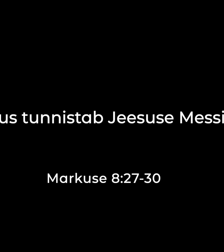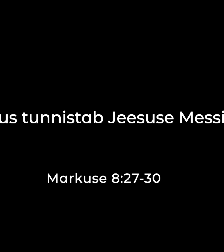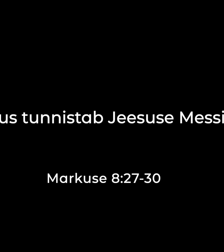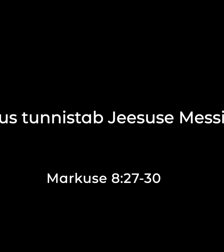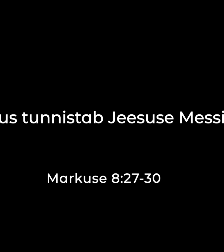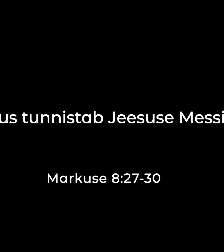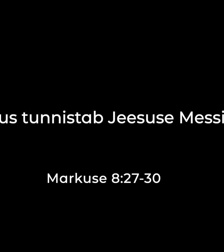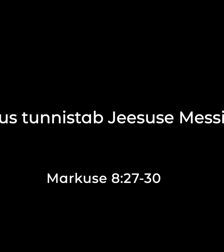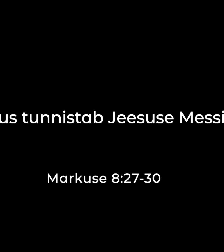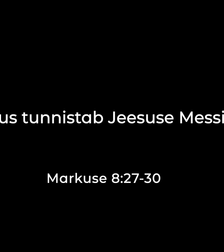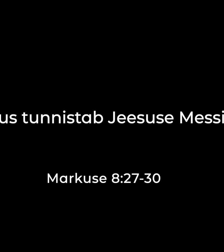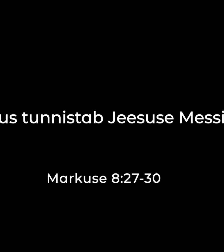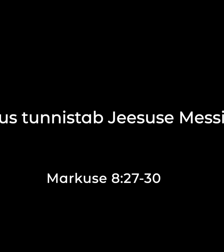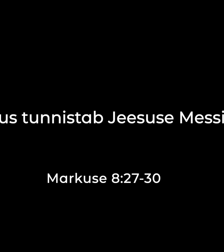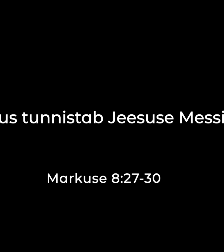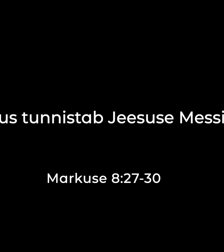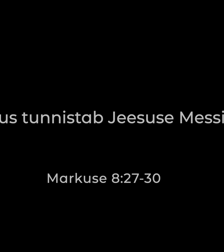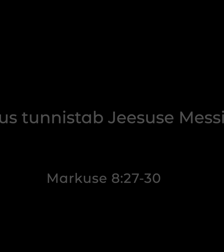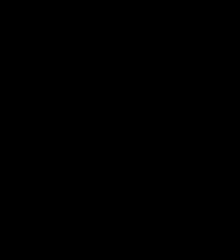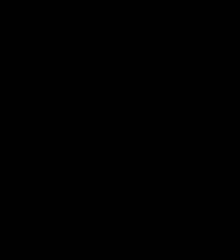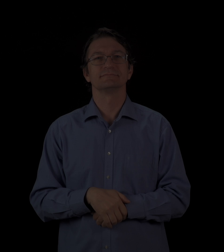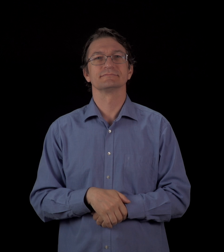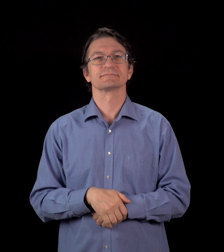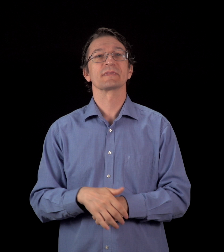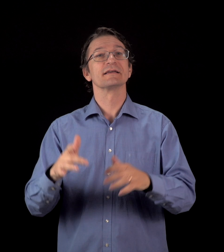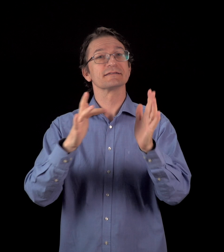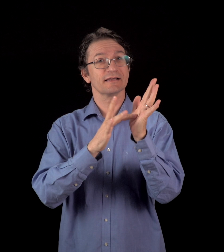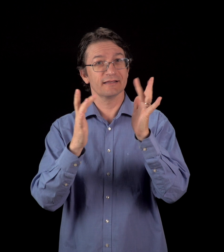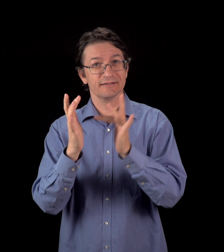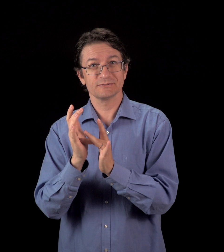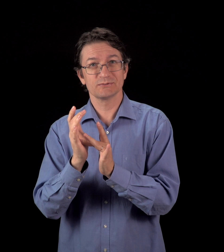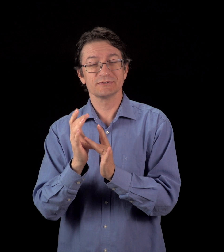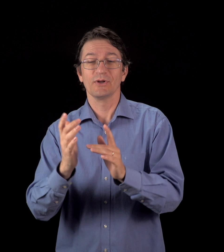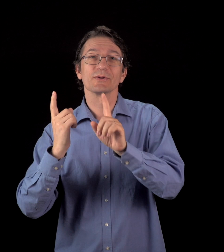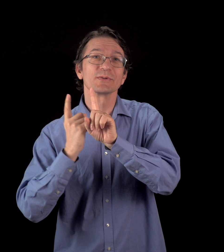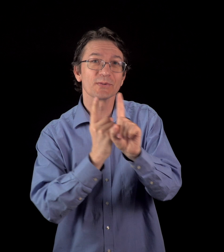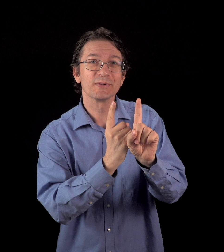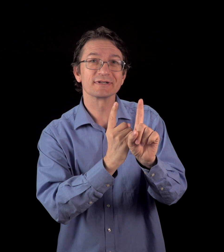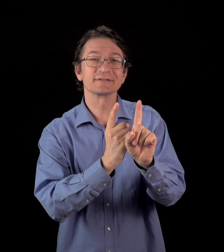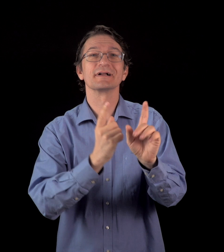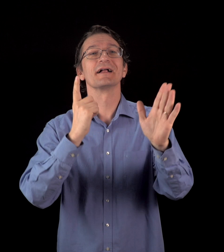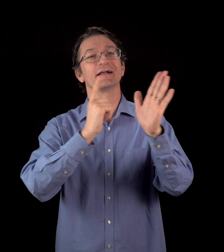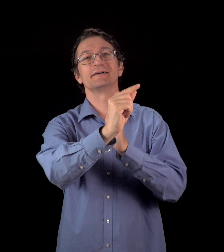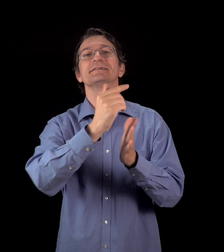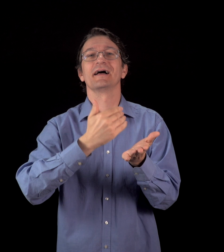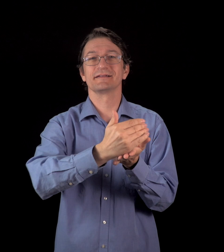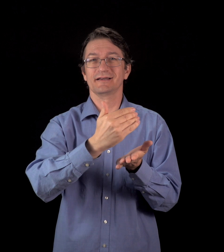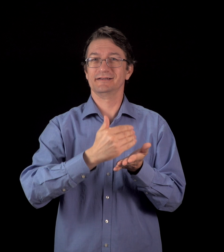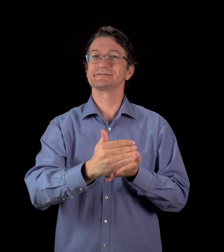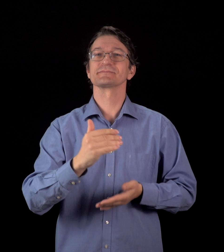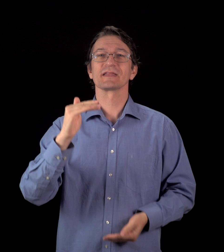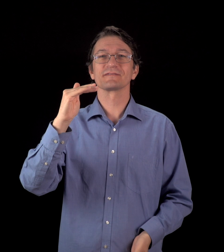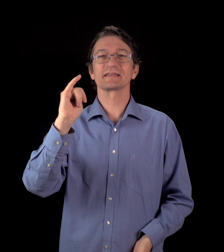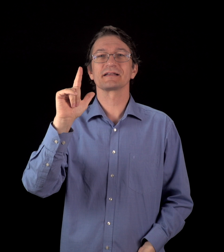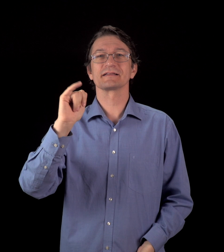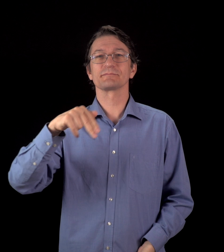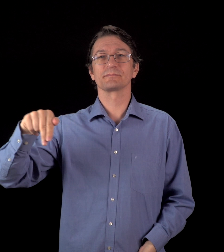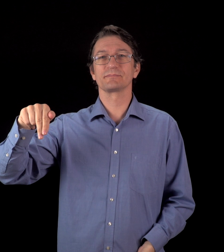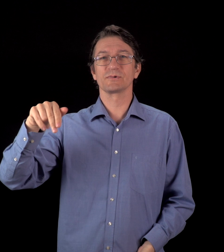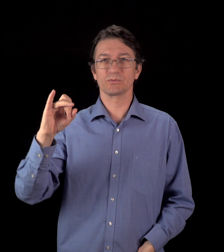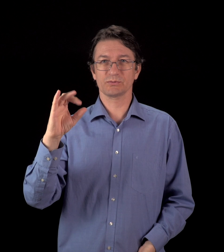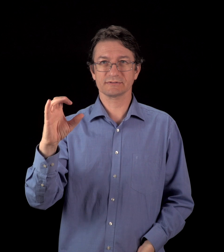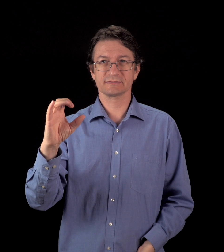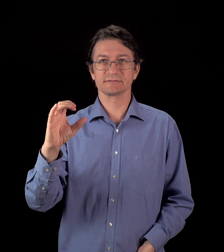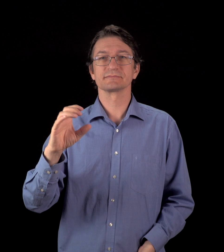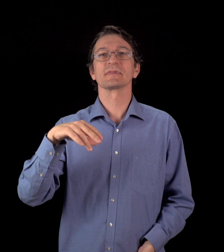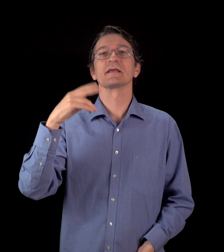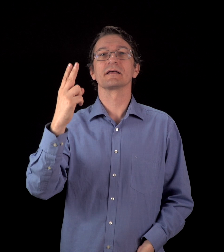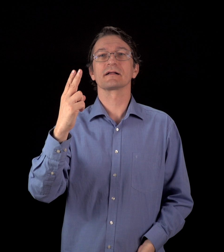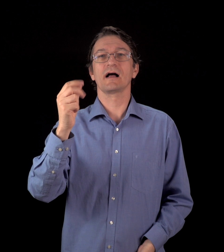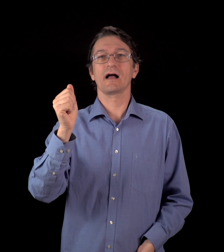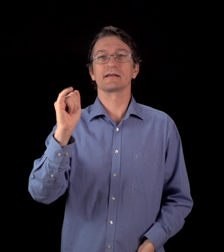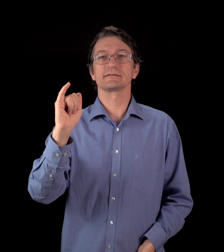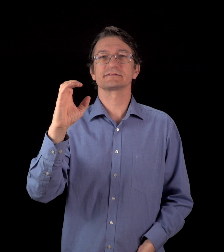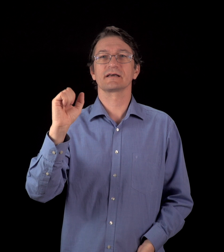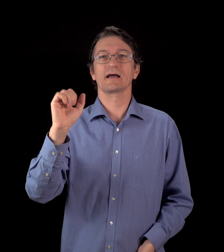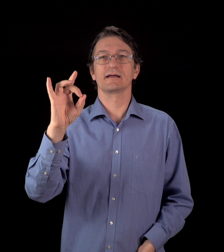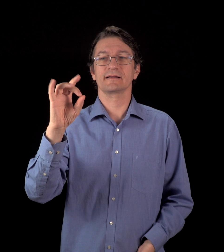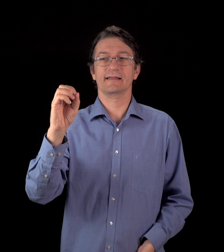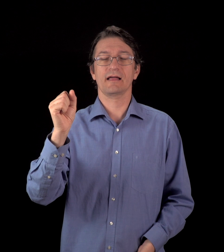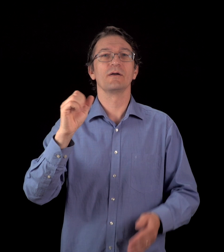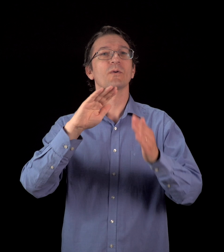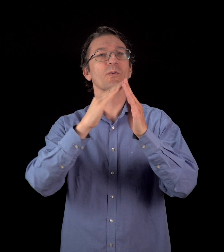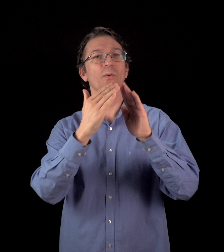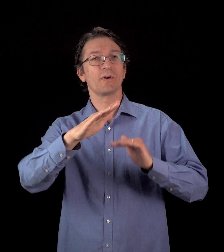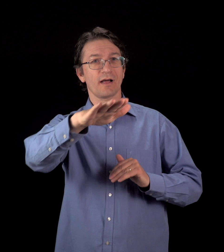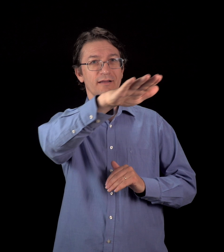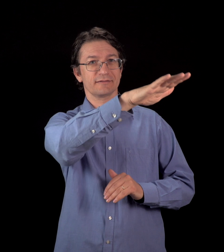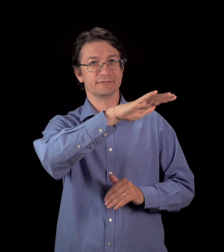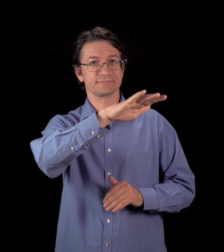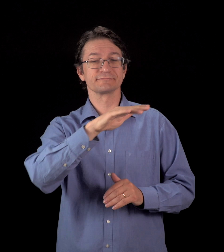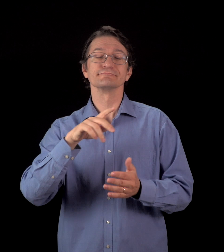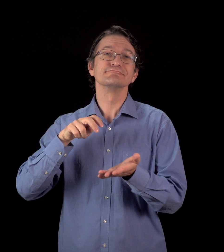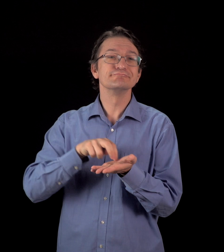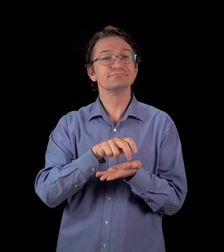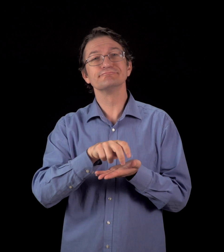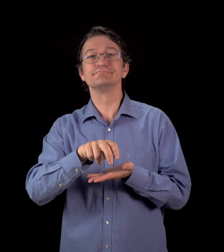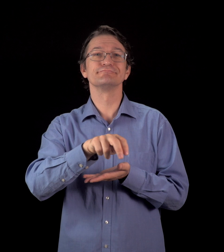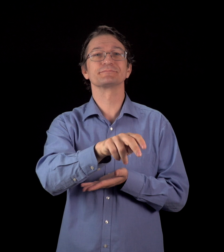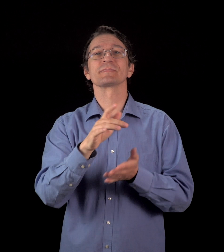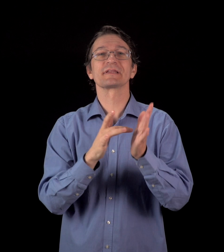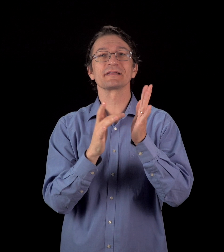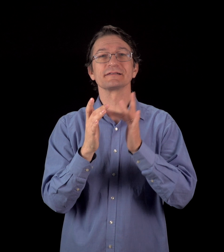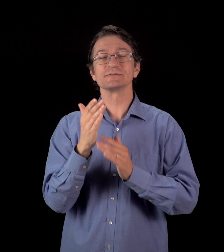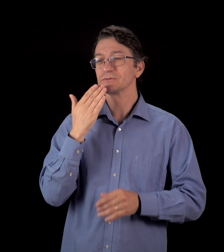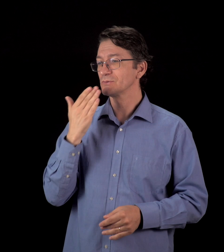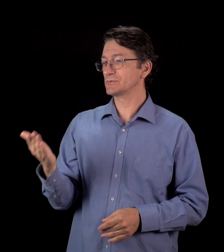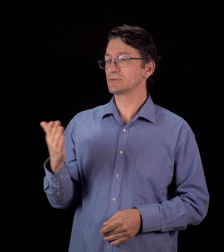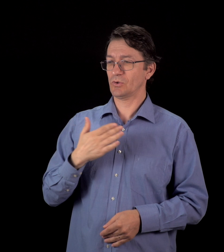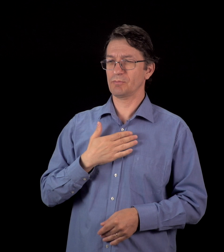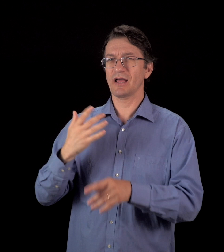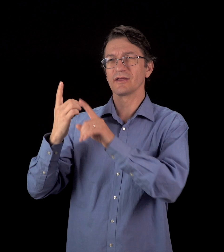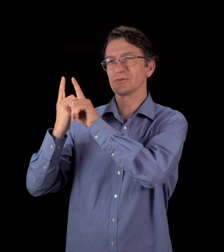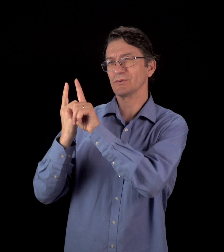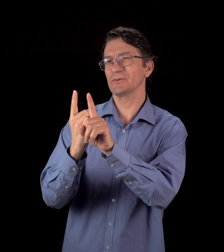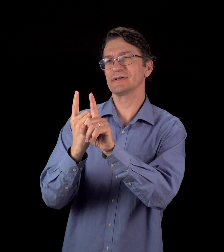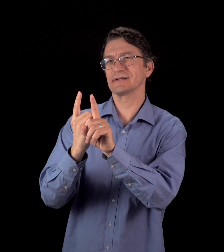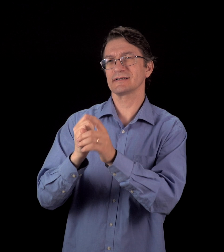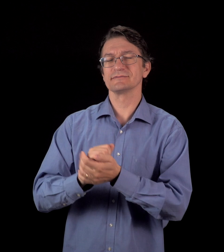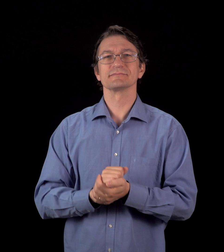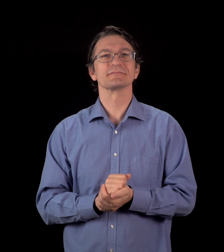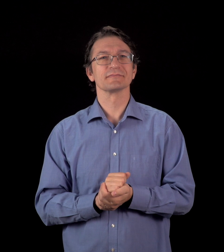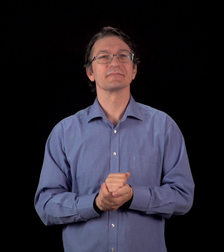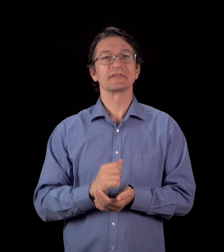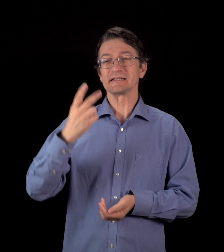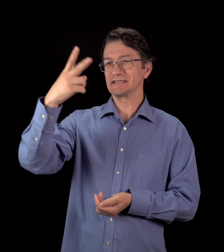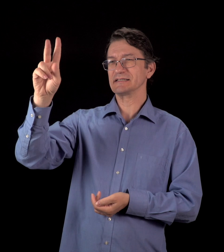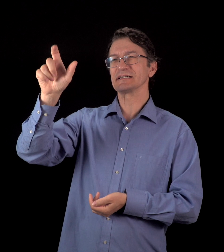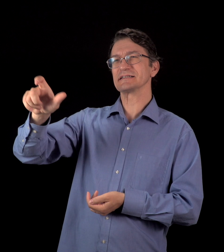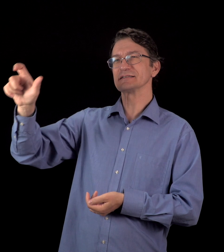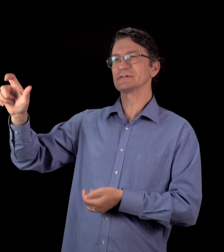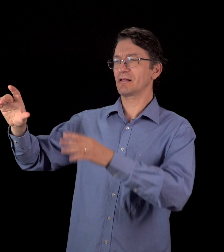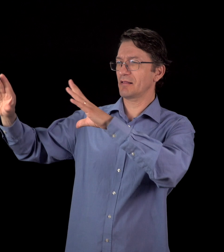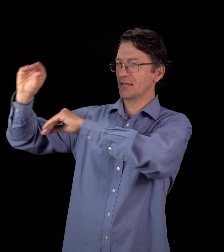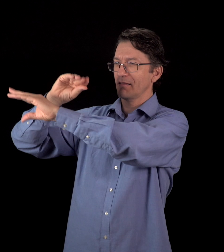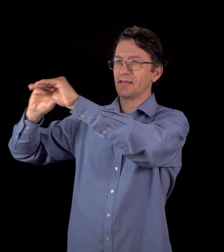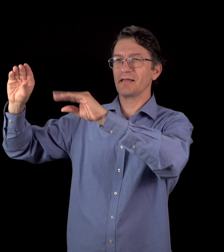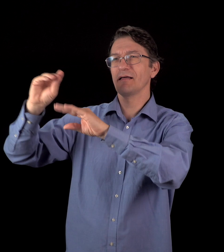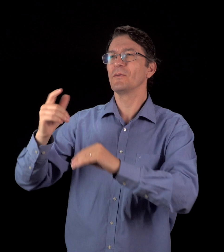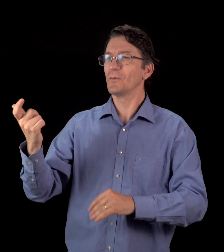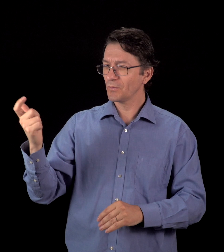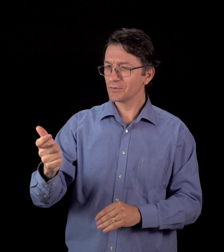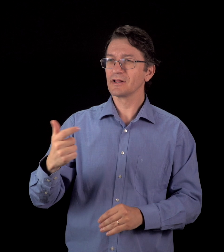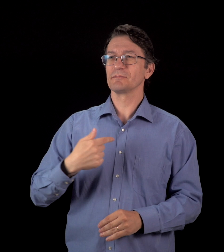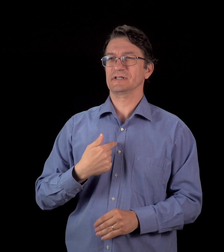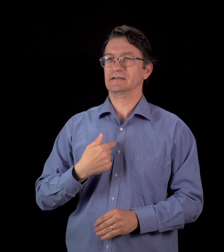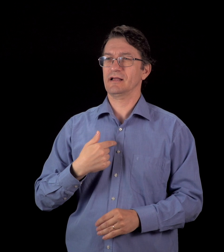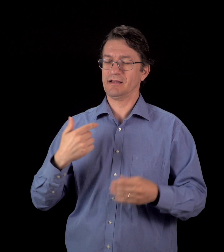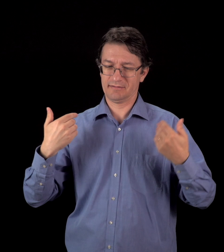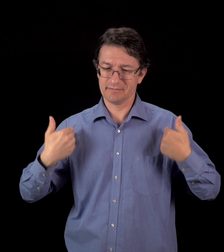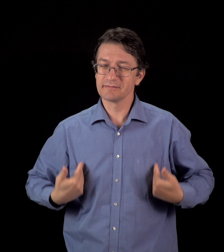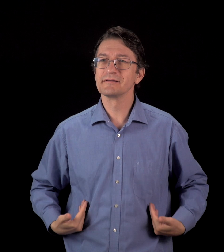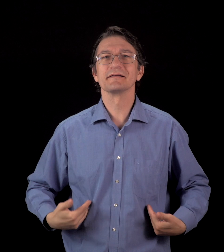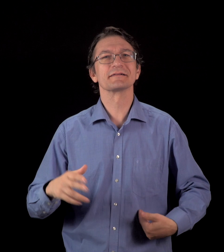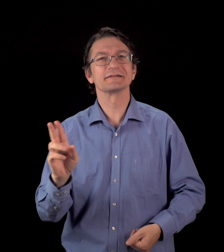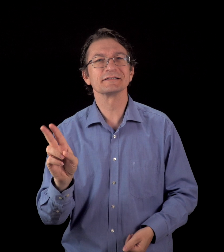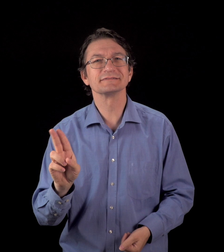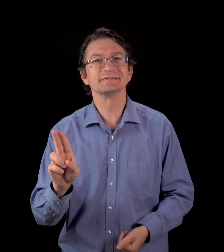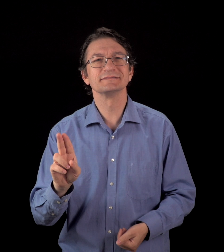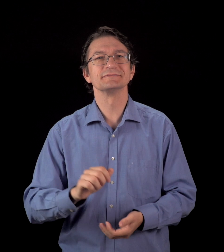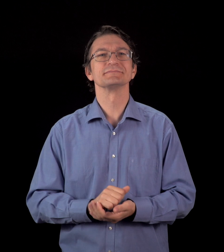Then Jesus and His disciples went on to the villages around Caesarea Philippi. On the way, He questioned His disciples: “Who do people say I am?”